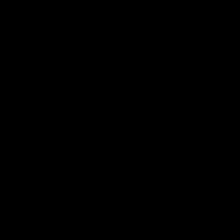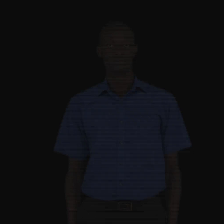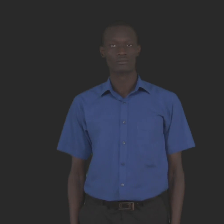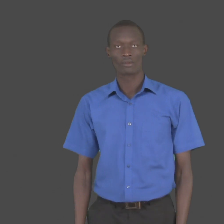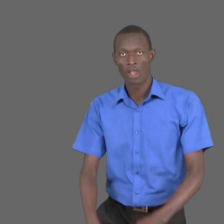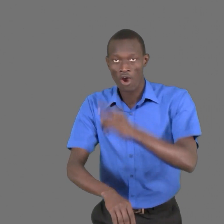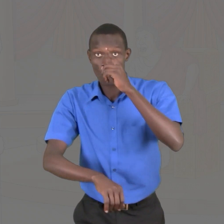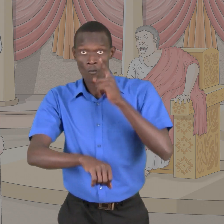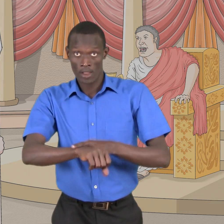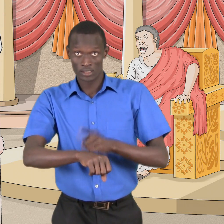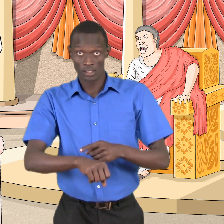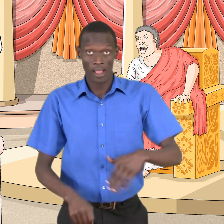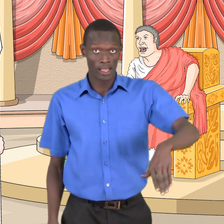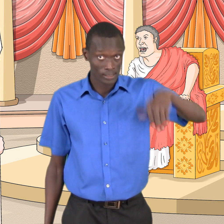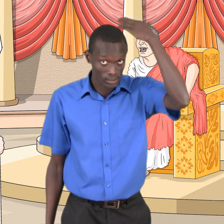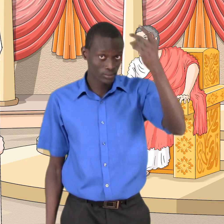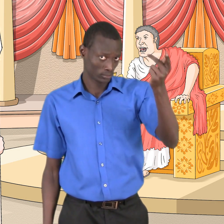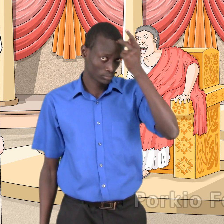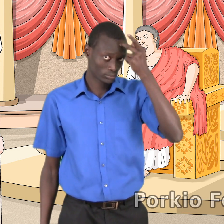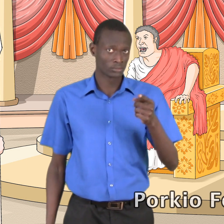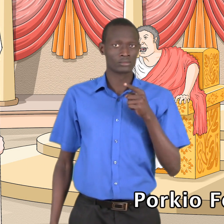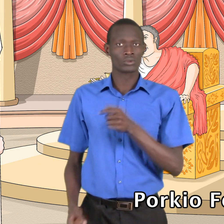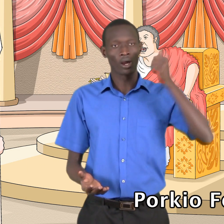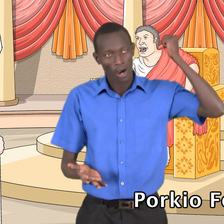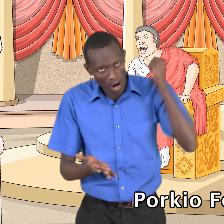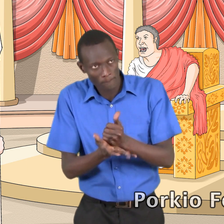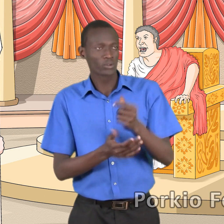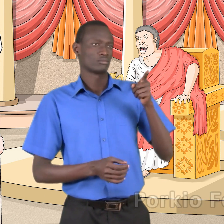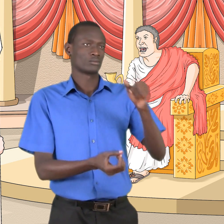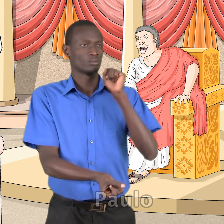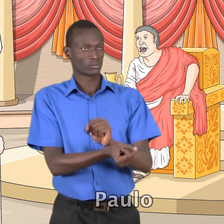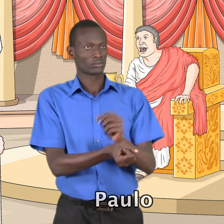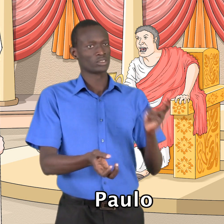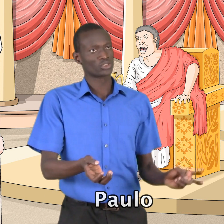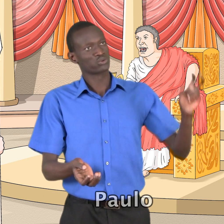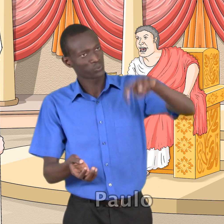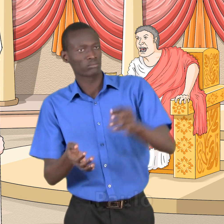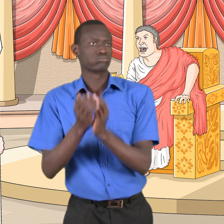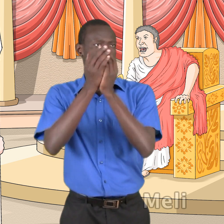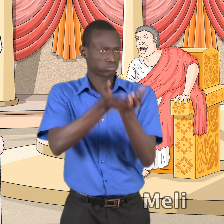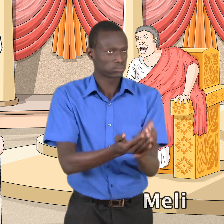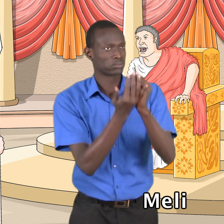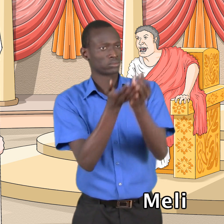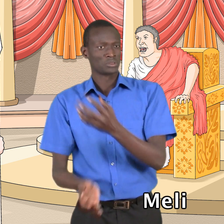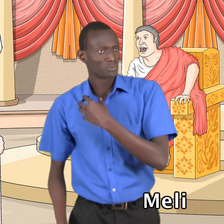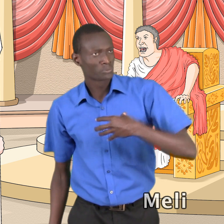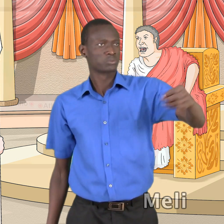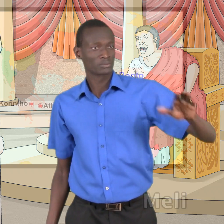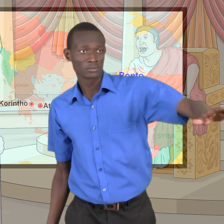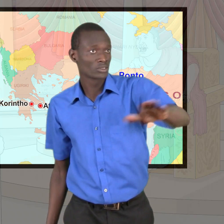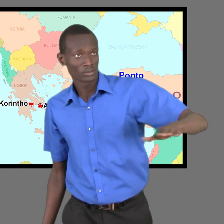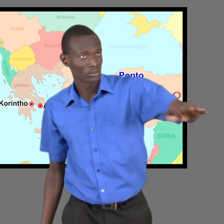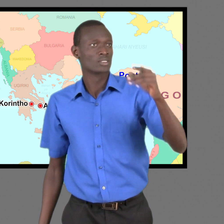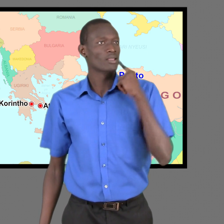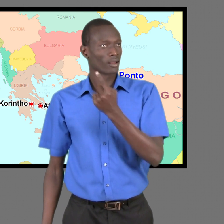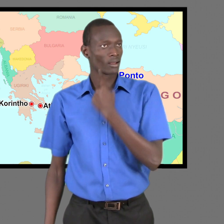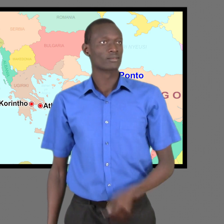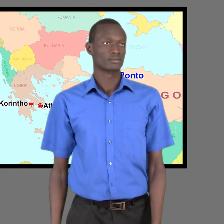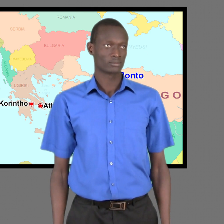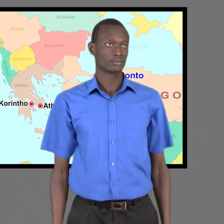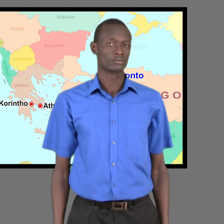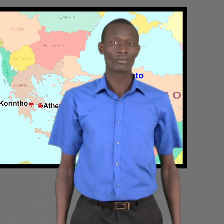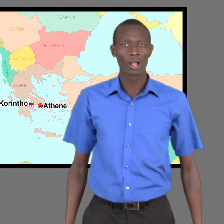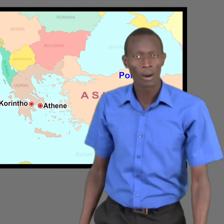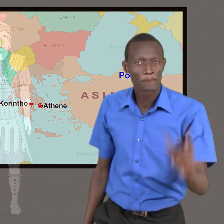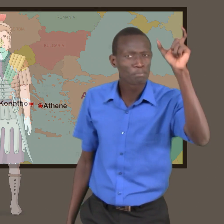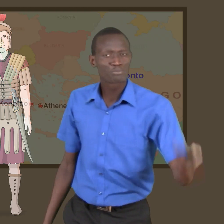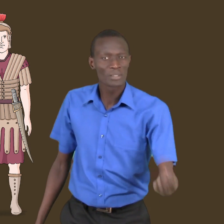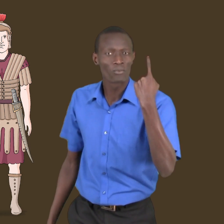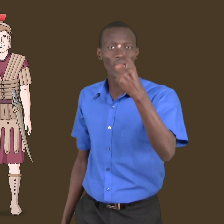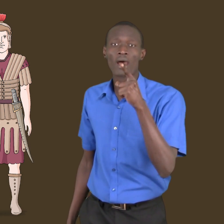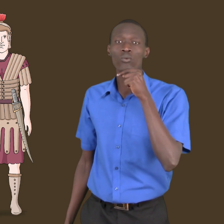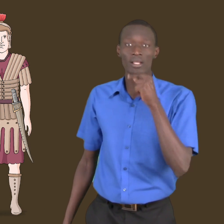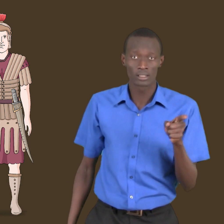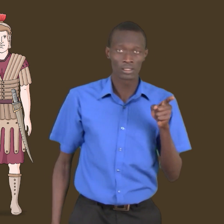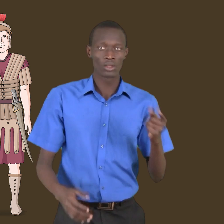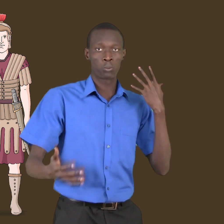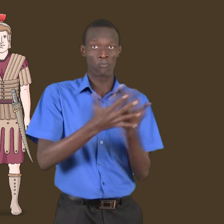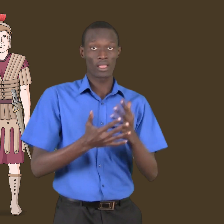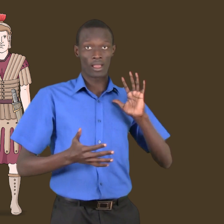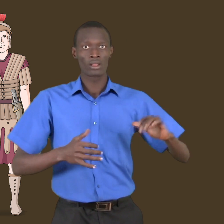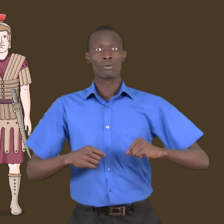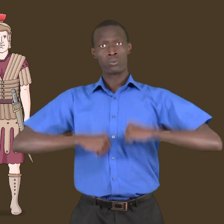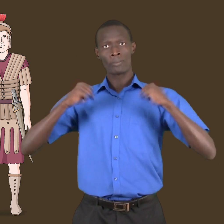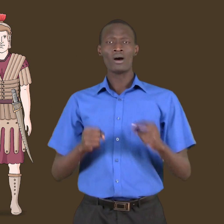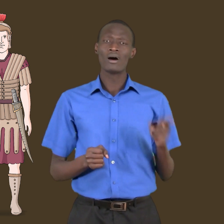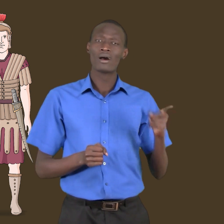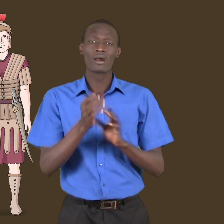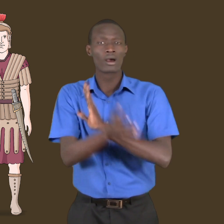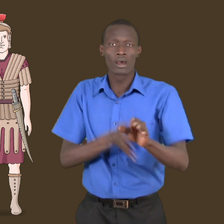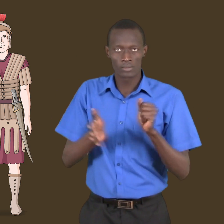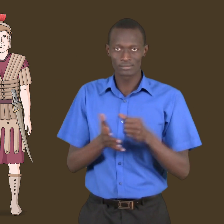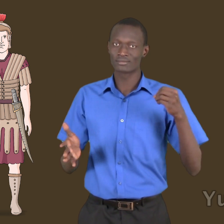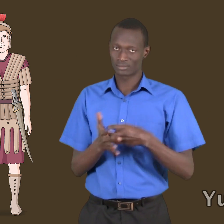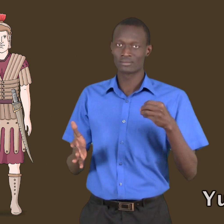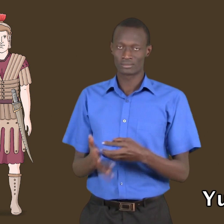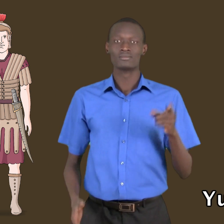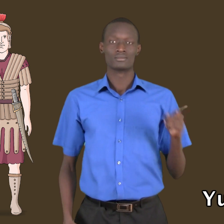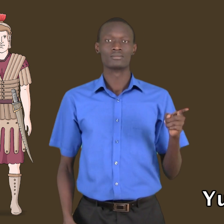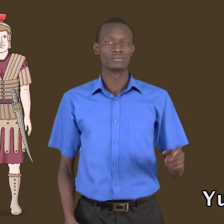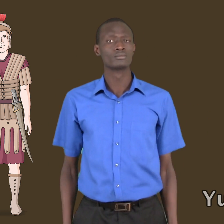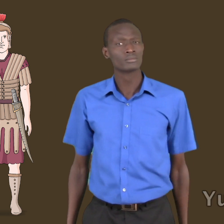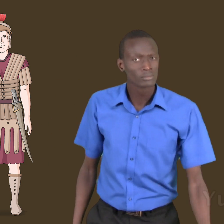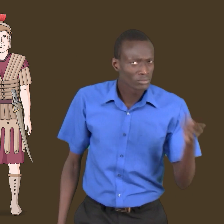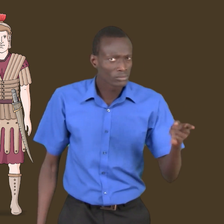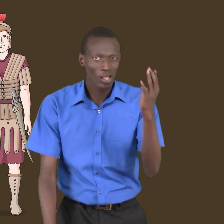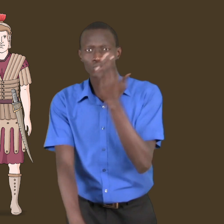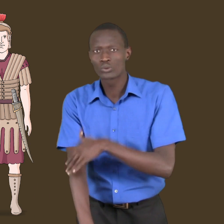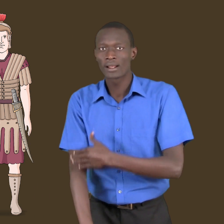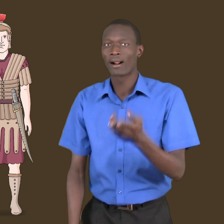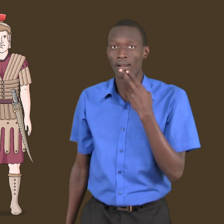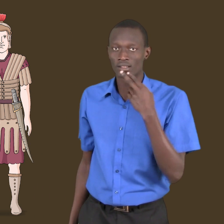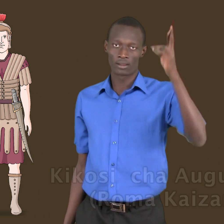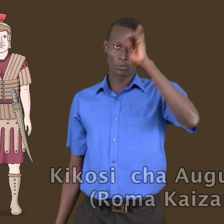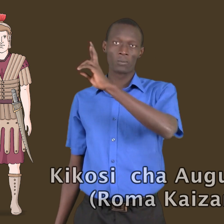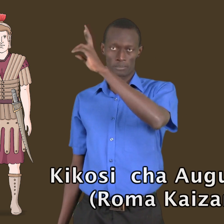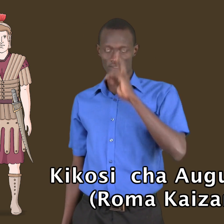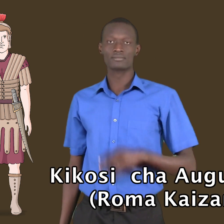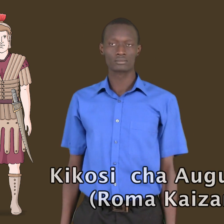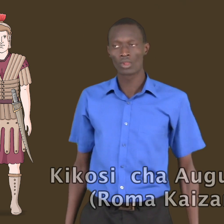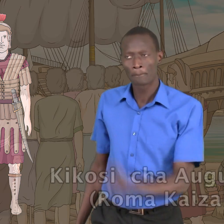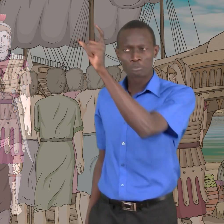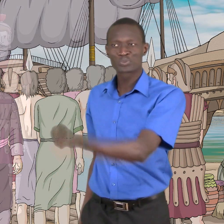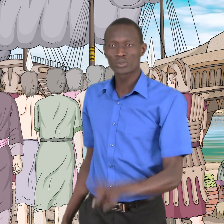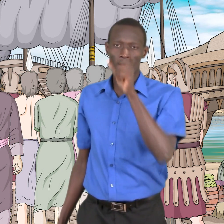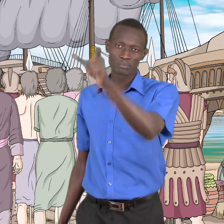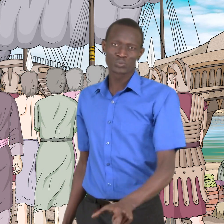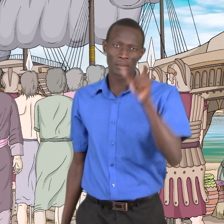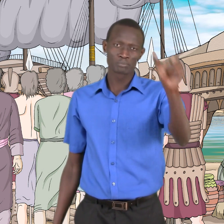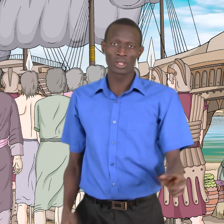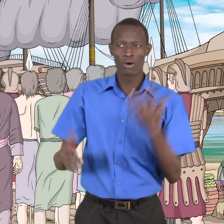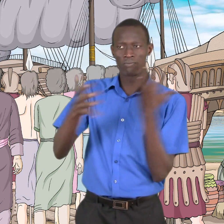When it was decided that we would sail for Italy, Paul and some other prisoners were handed over to a centurion named Julius, who belonged to the Imperial Regiment.